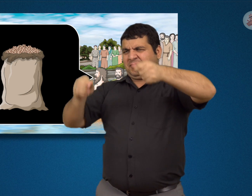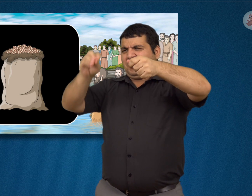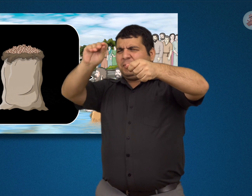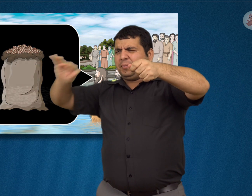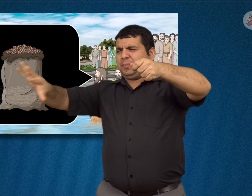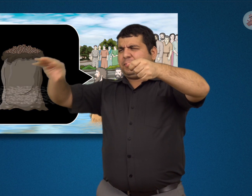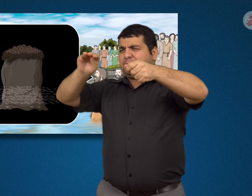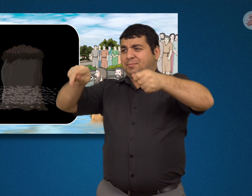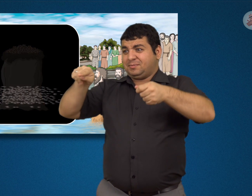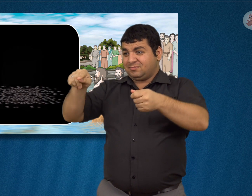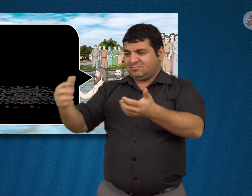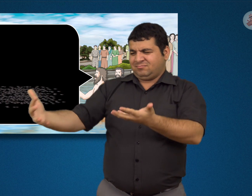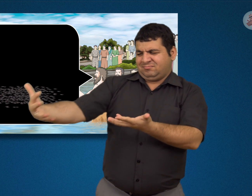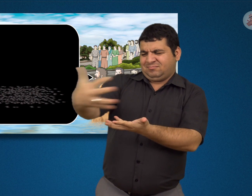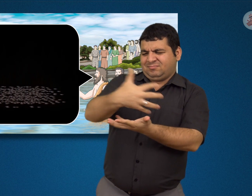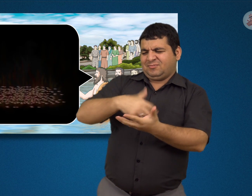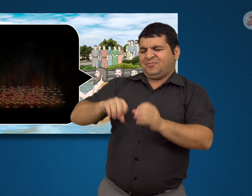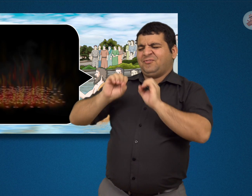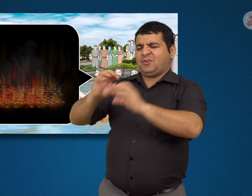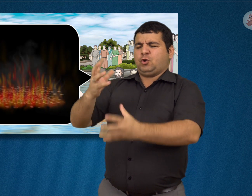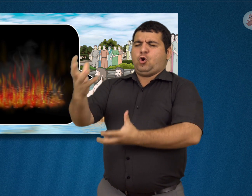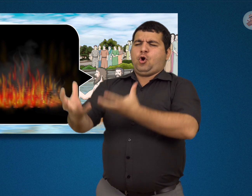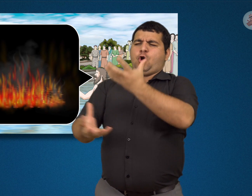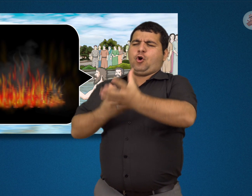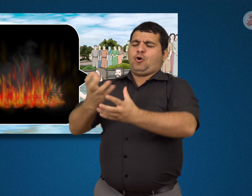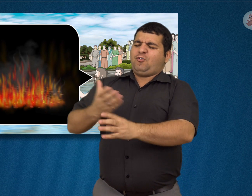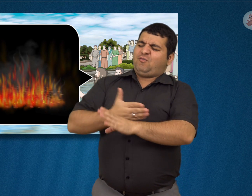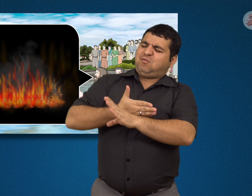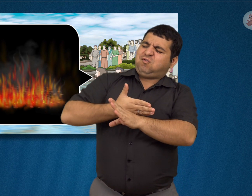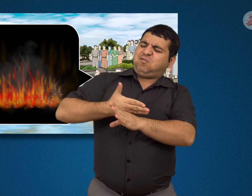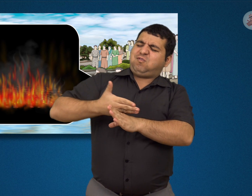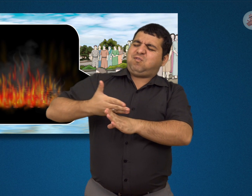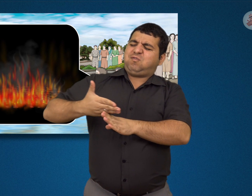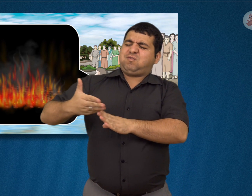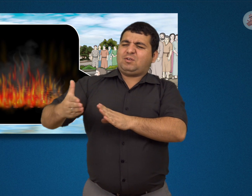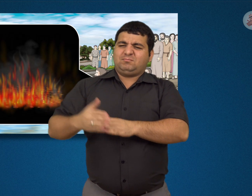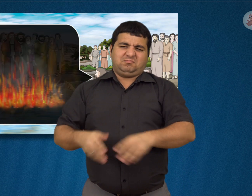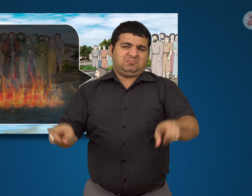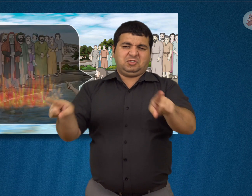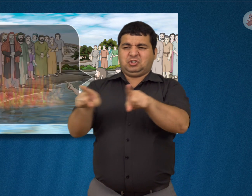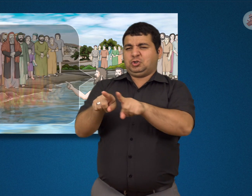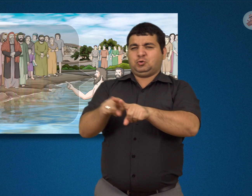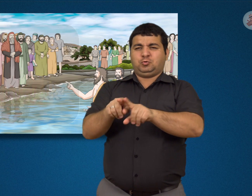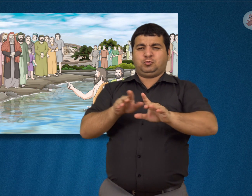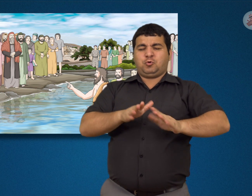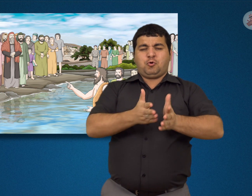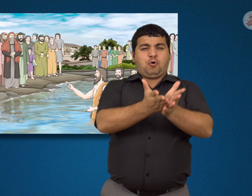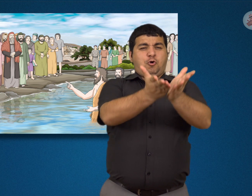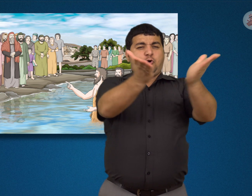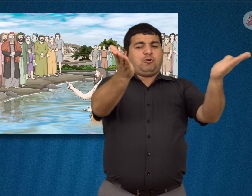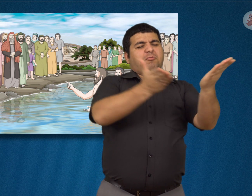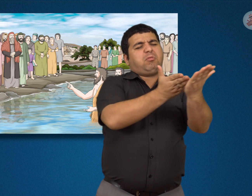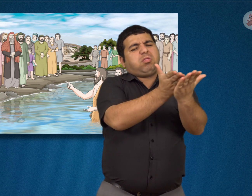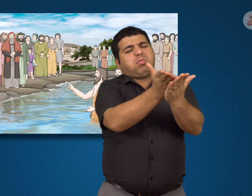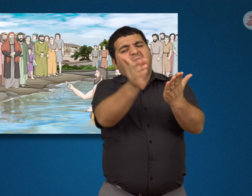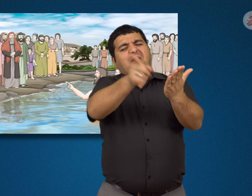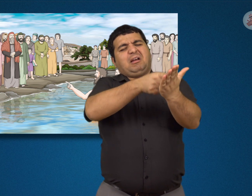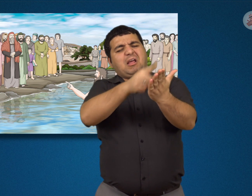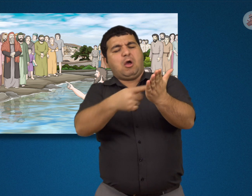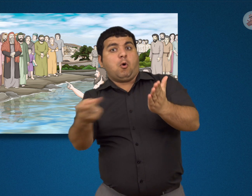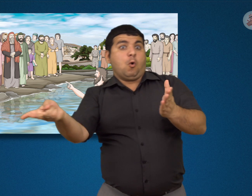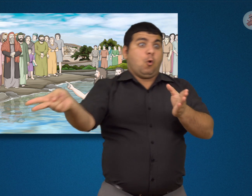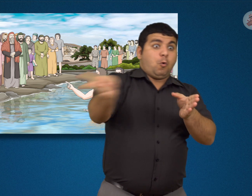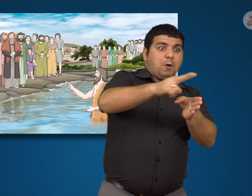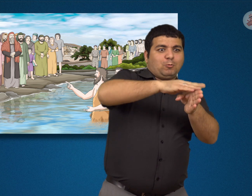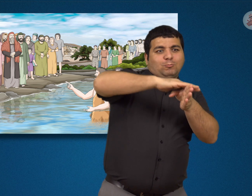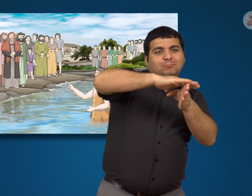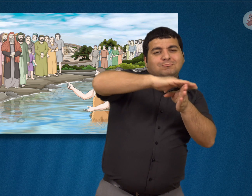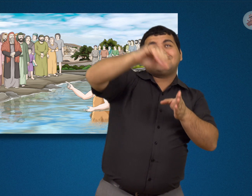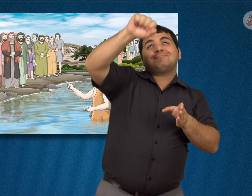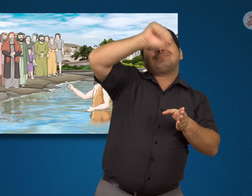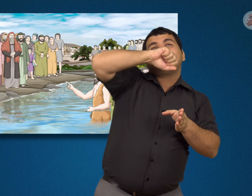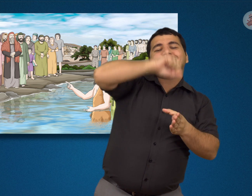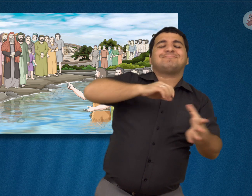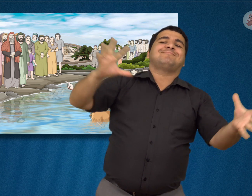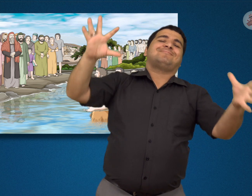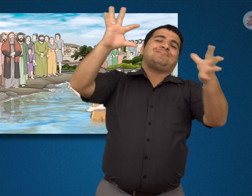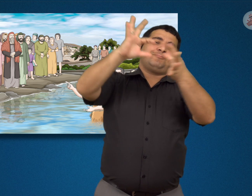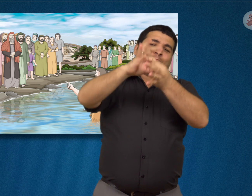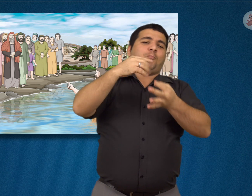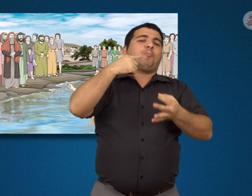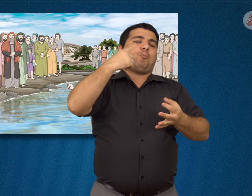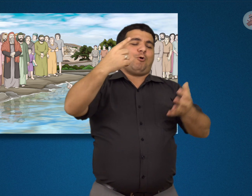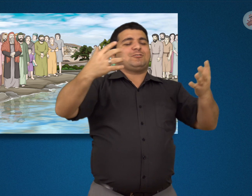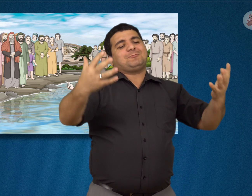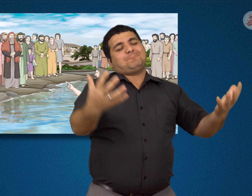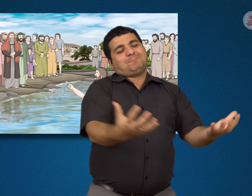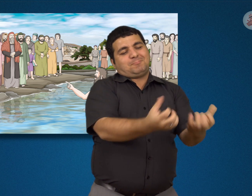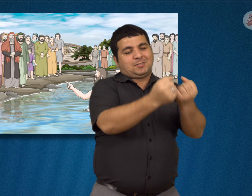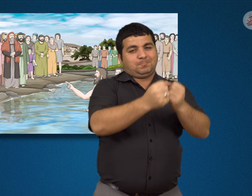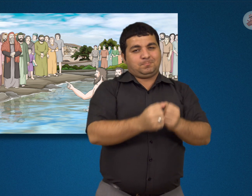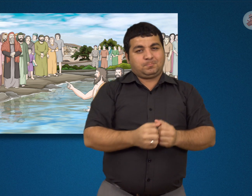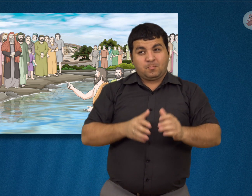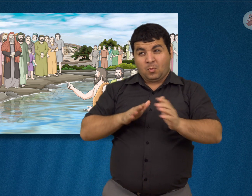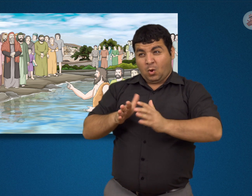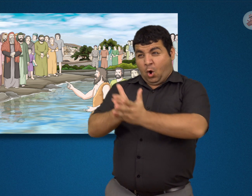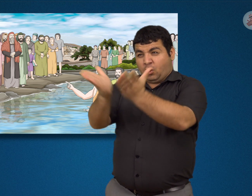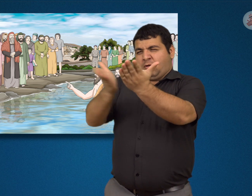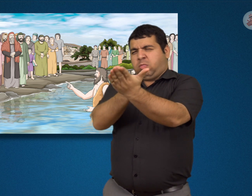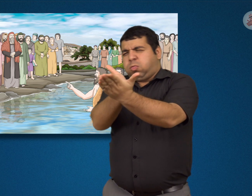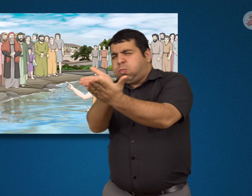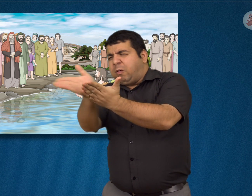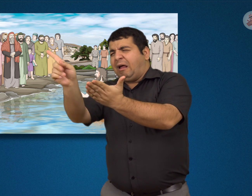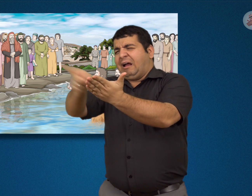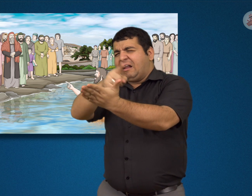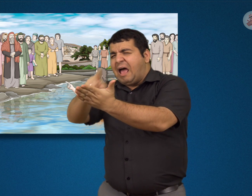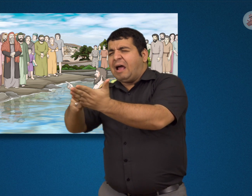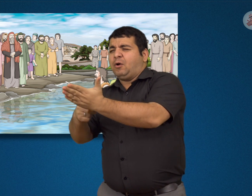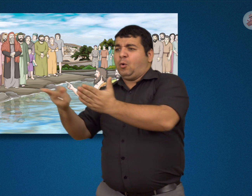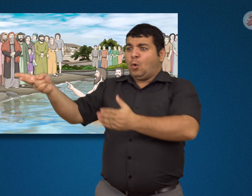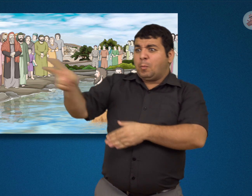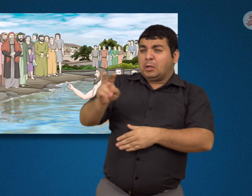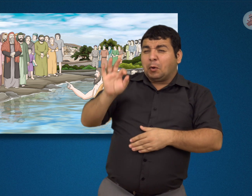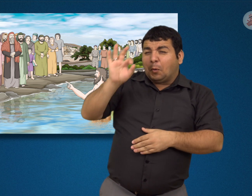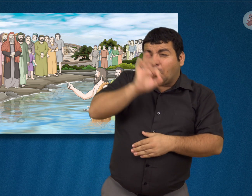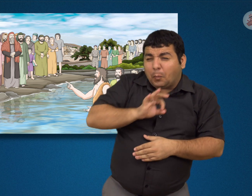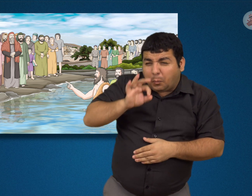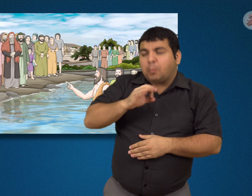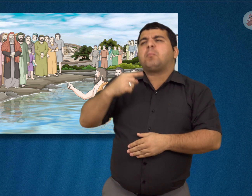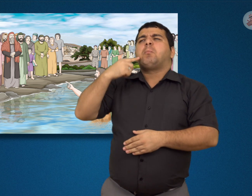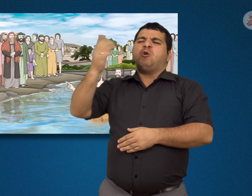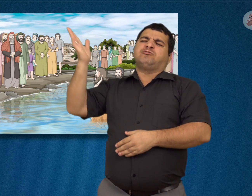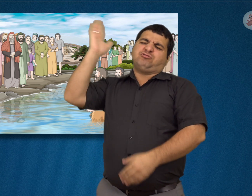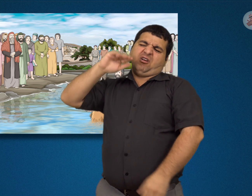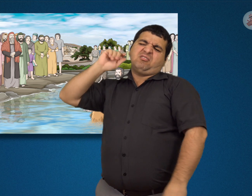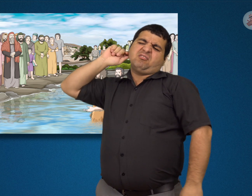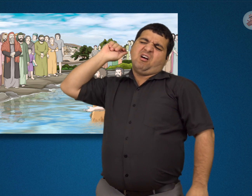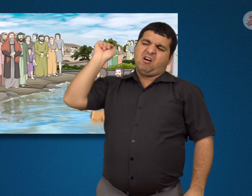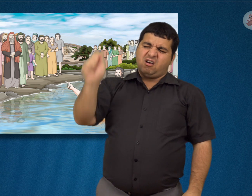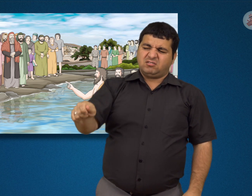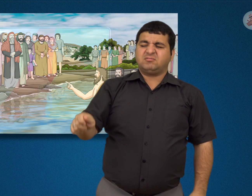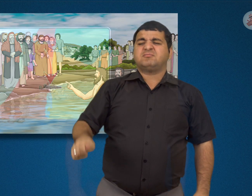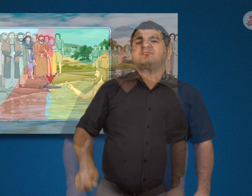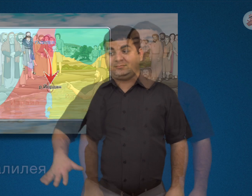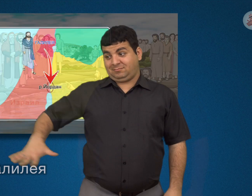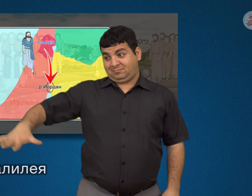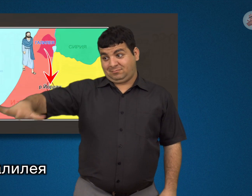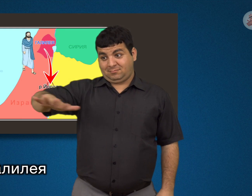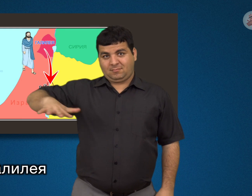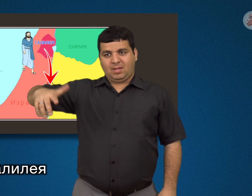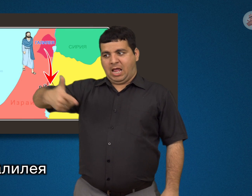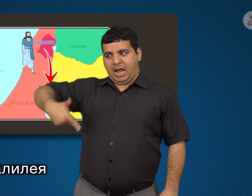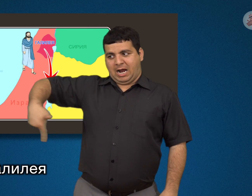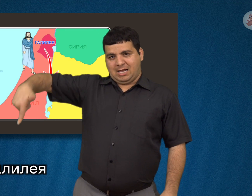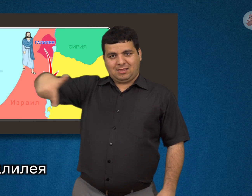but He will burn up the chaff with unquenchable fire.”